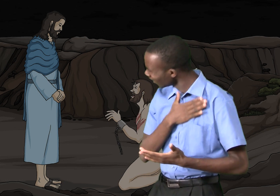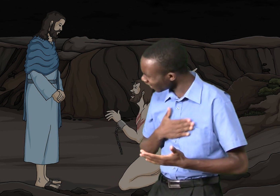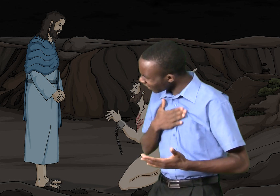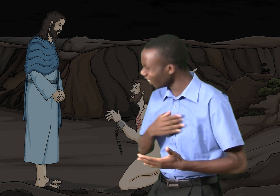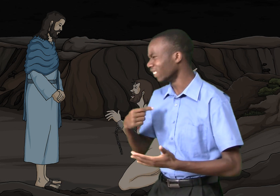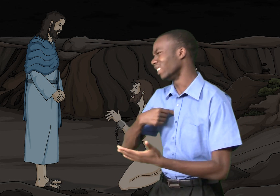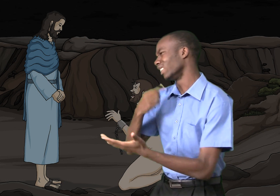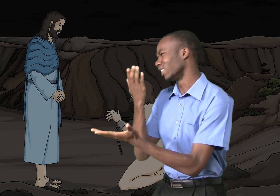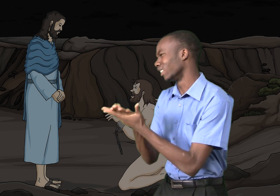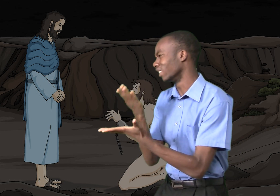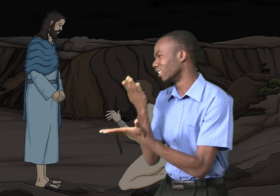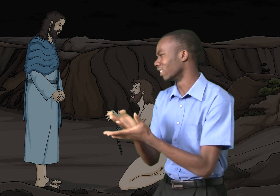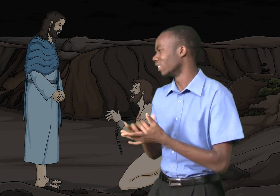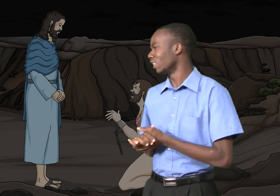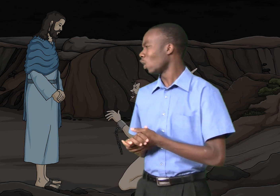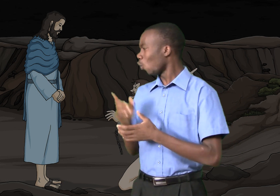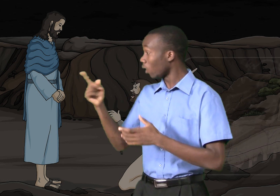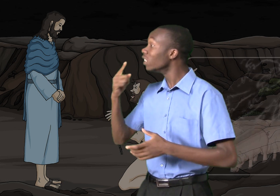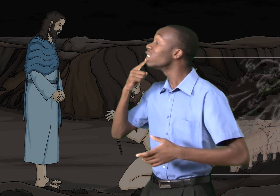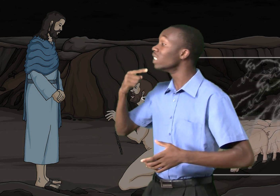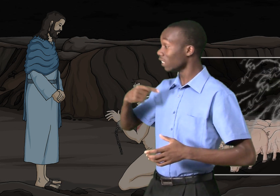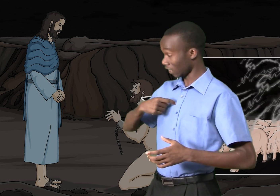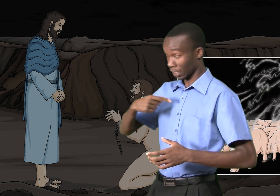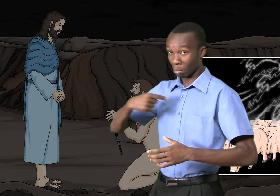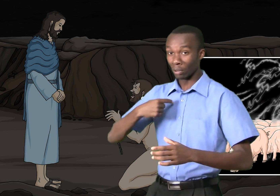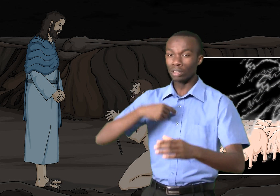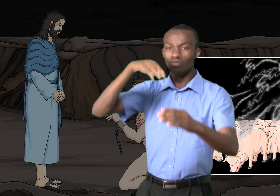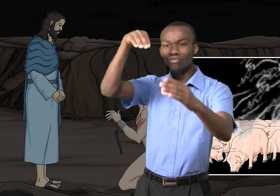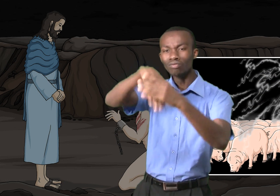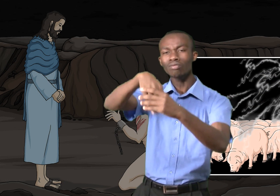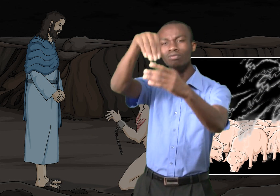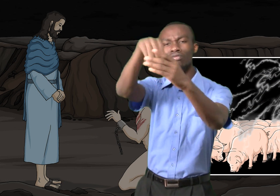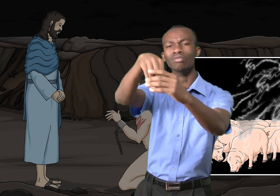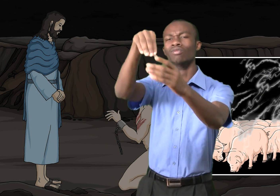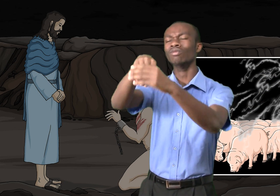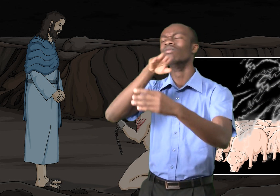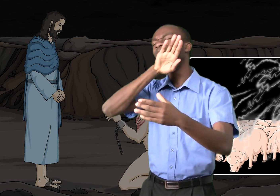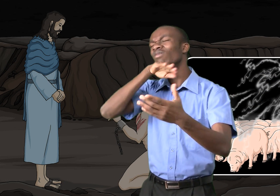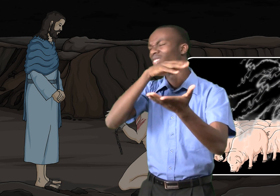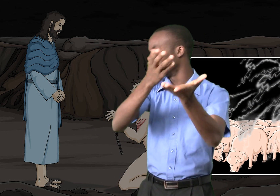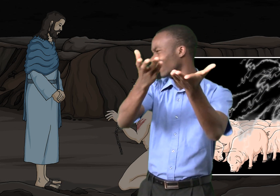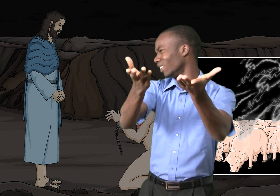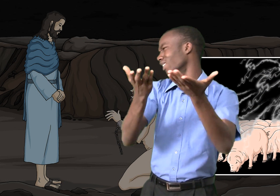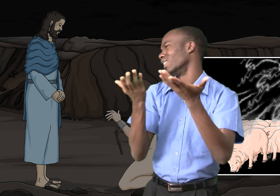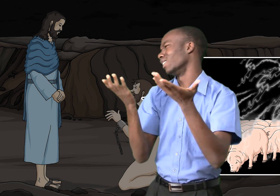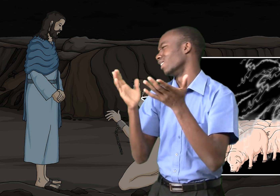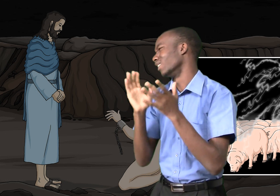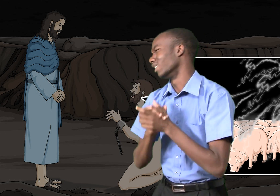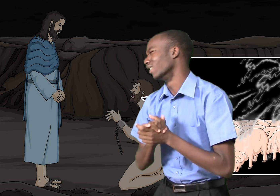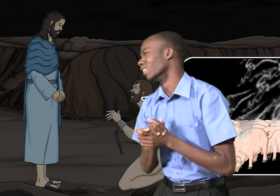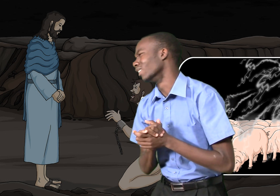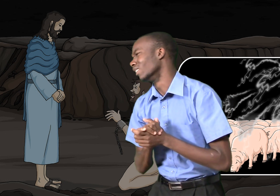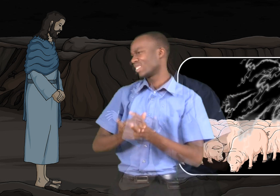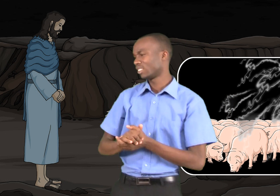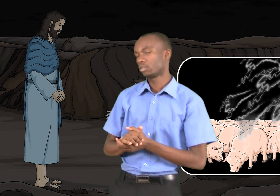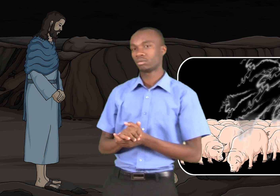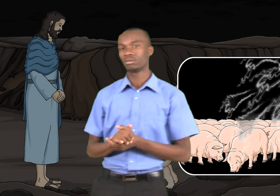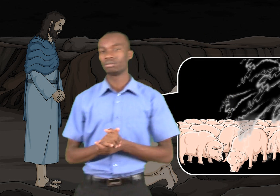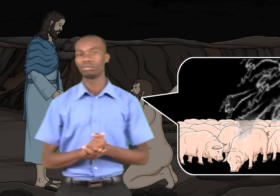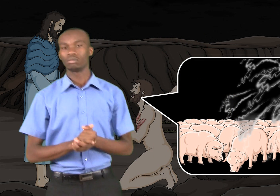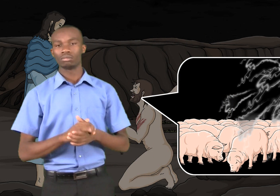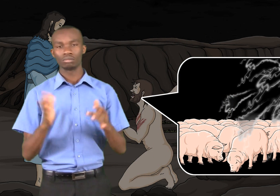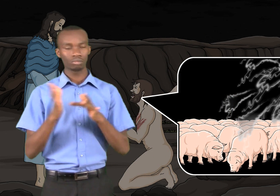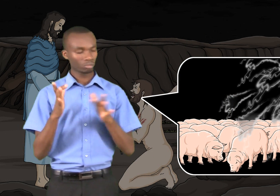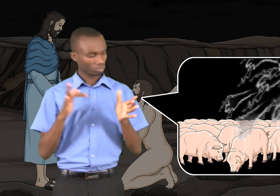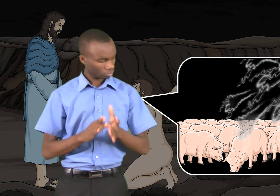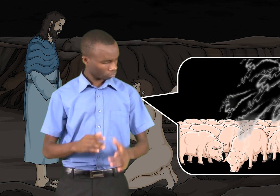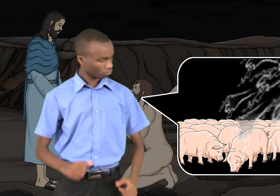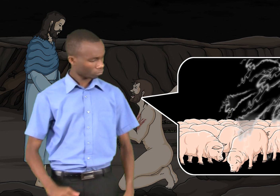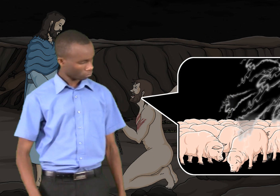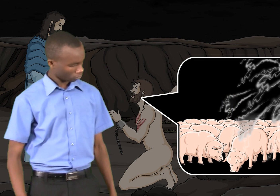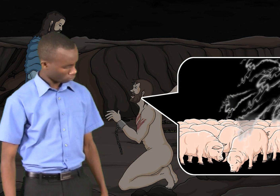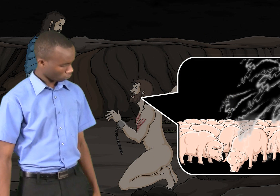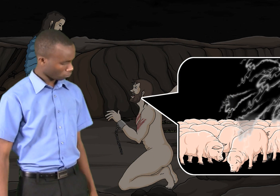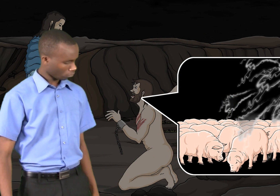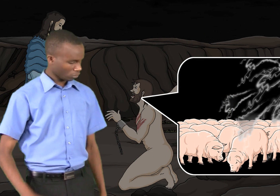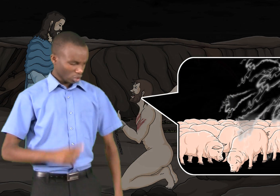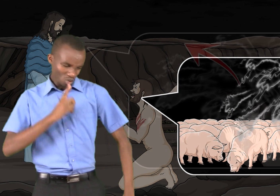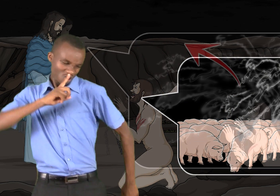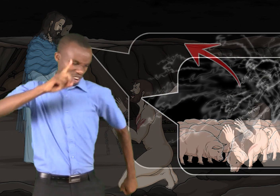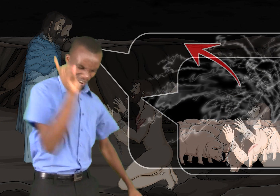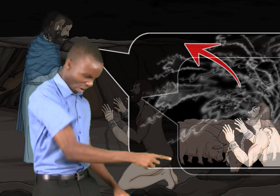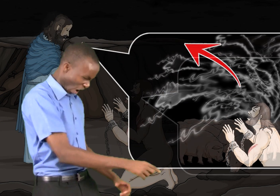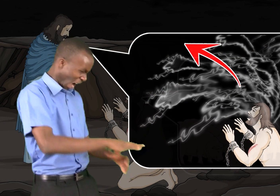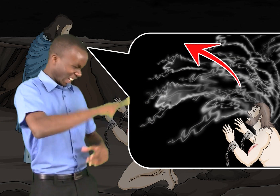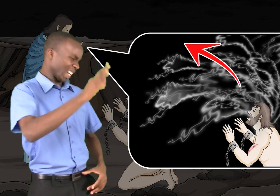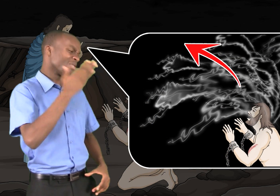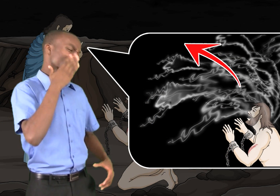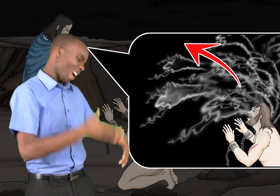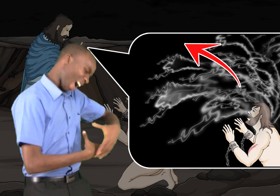So the demons begged Jesus, “Send us to the pigs, so that we may enter them.”